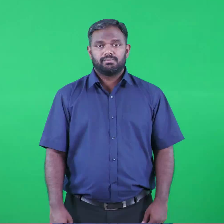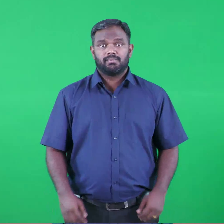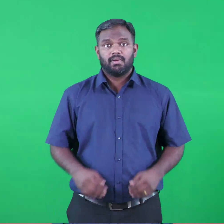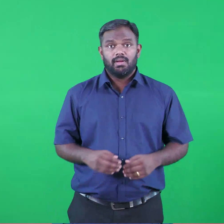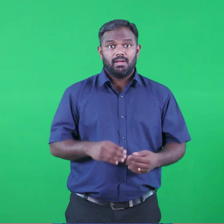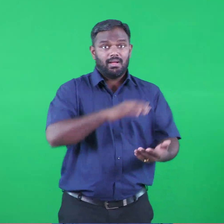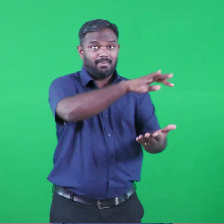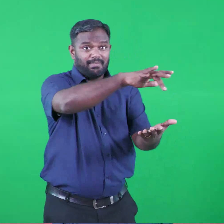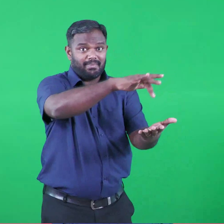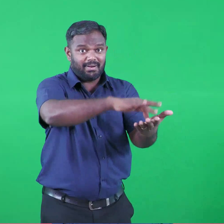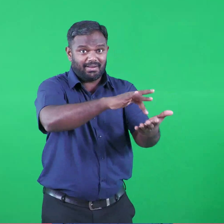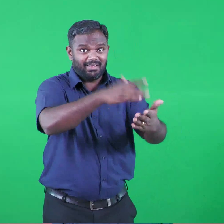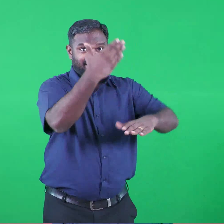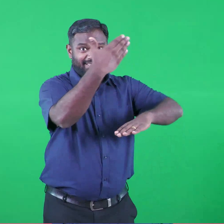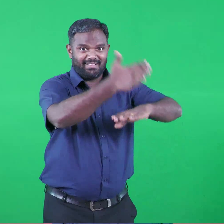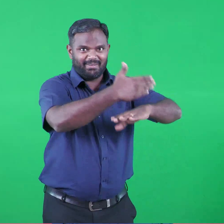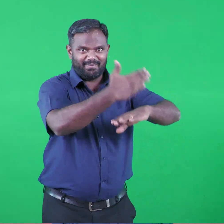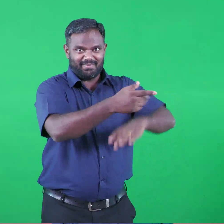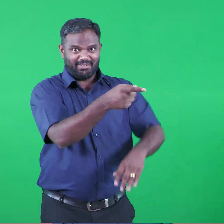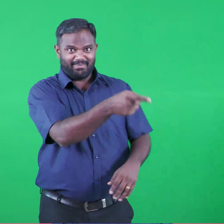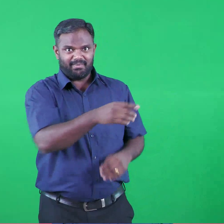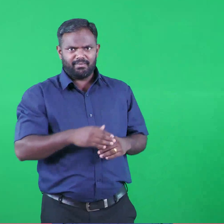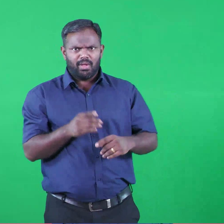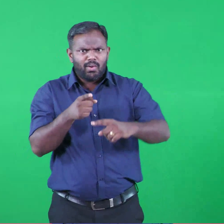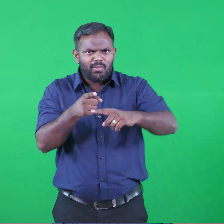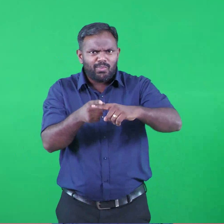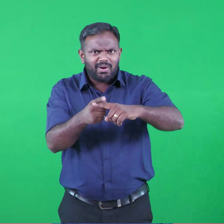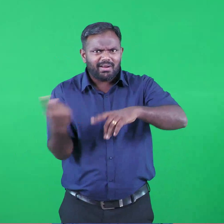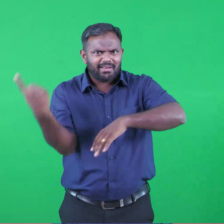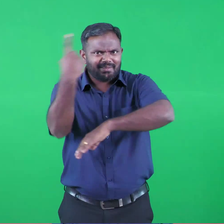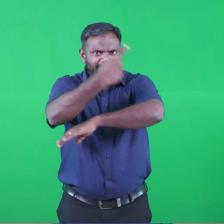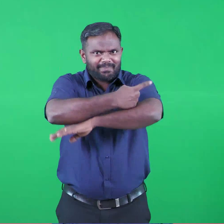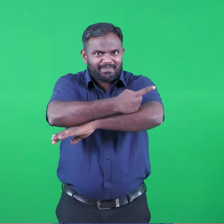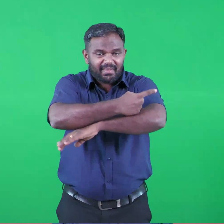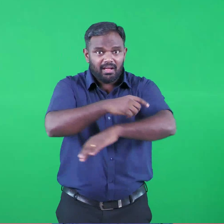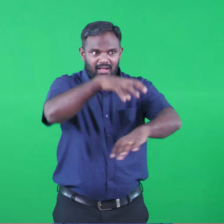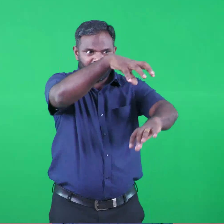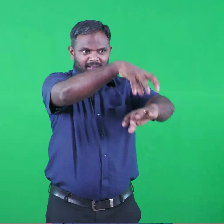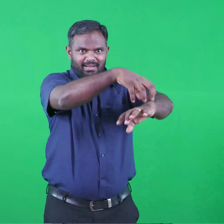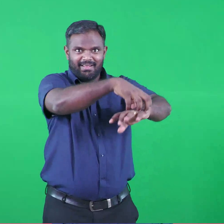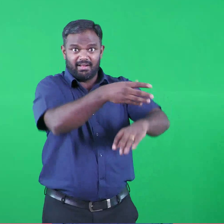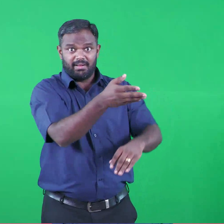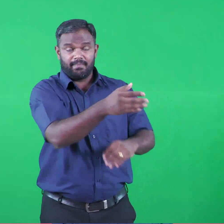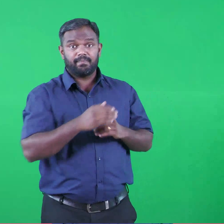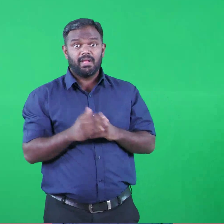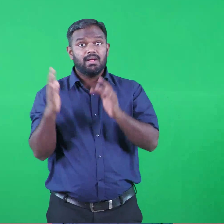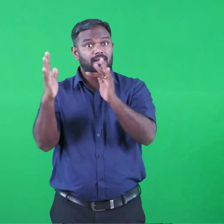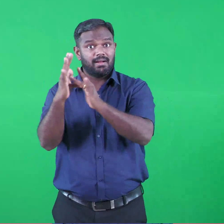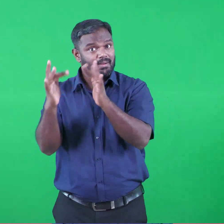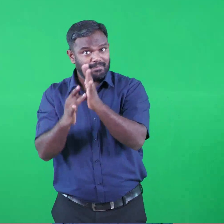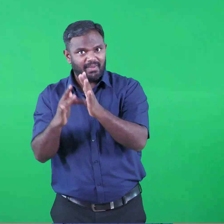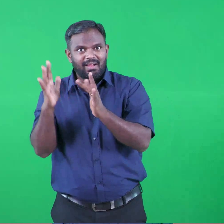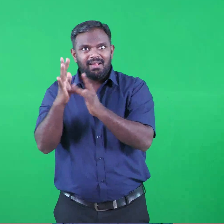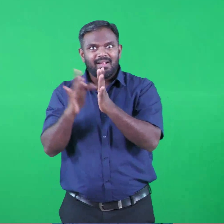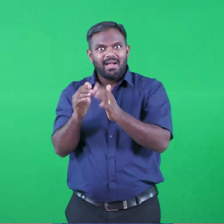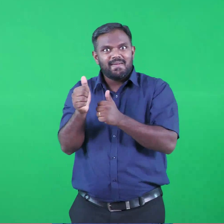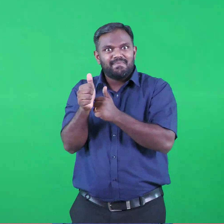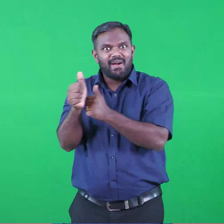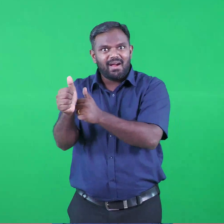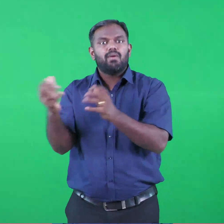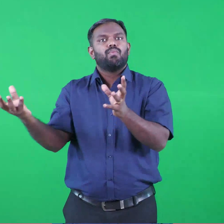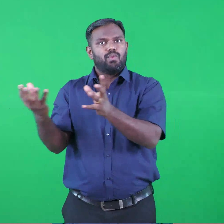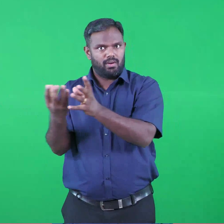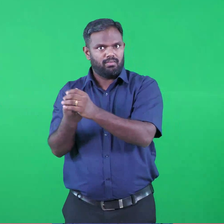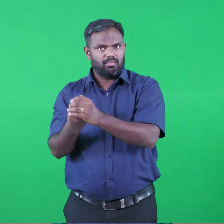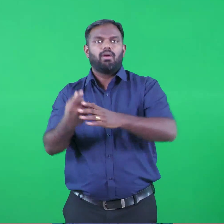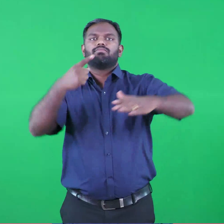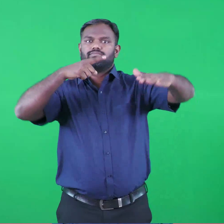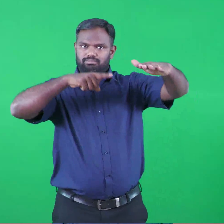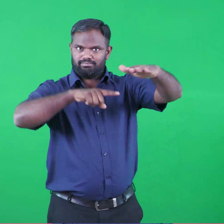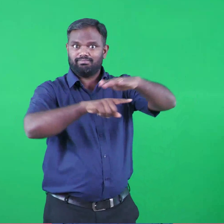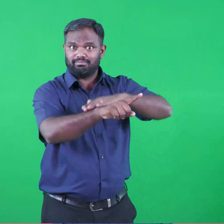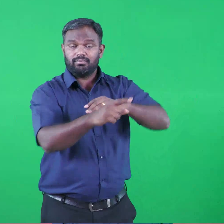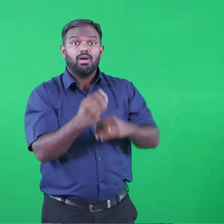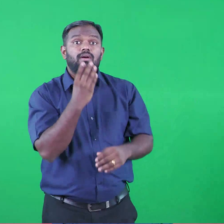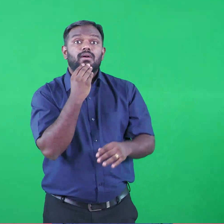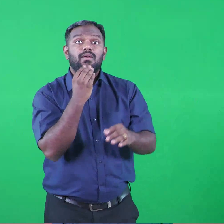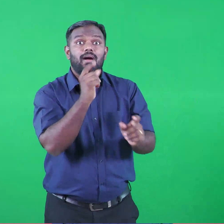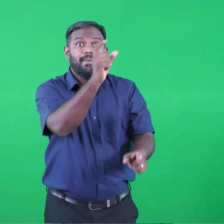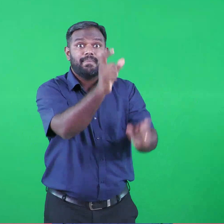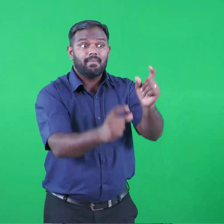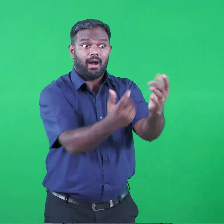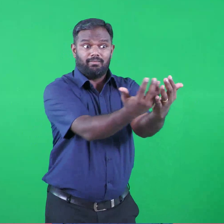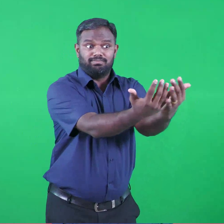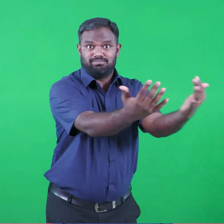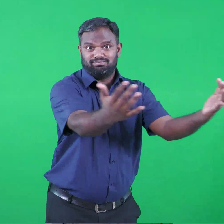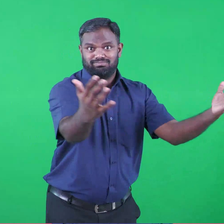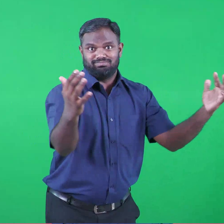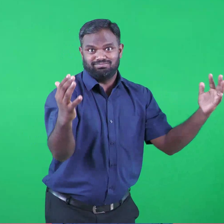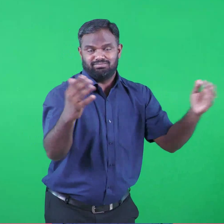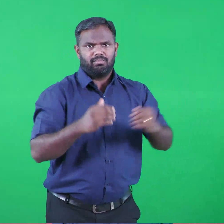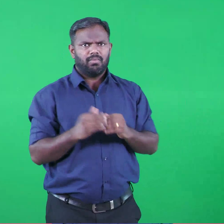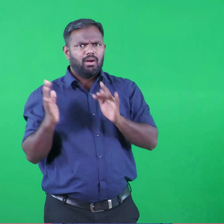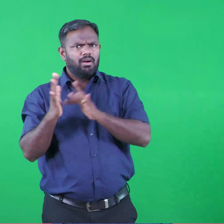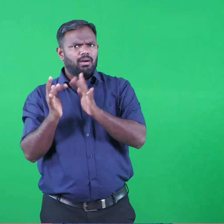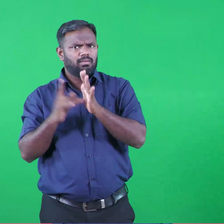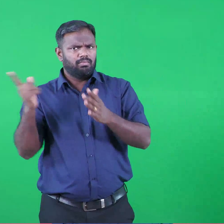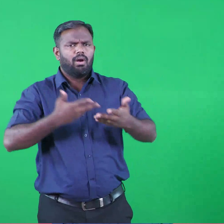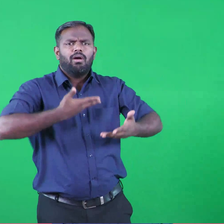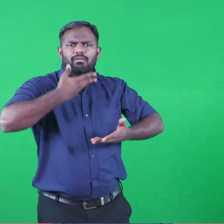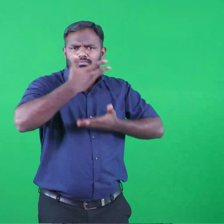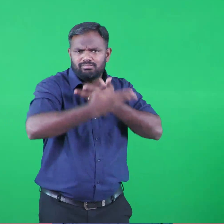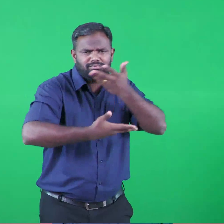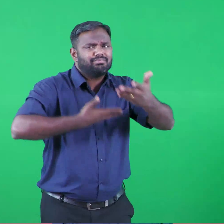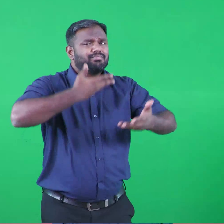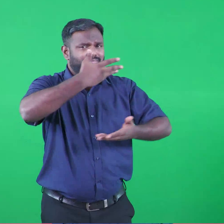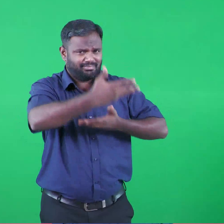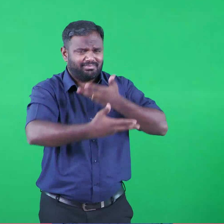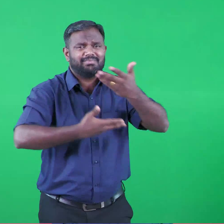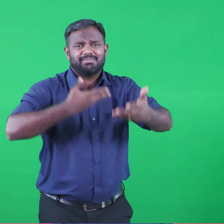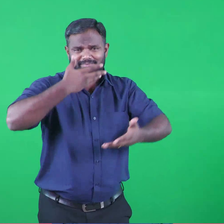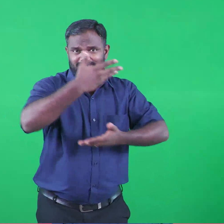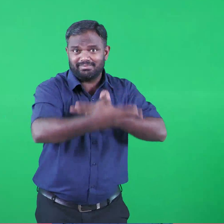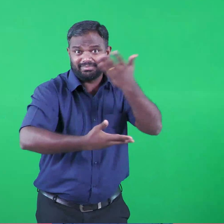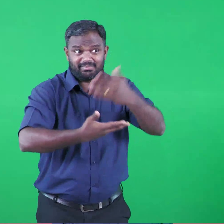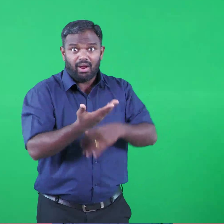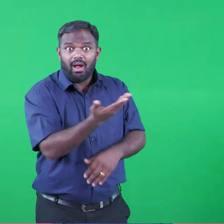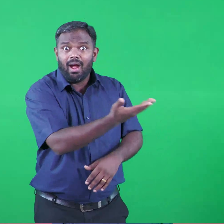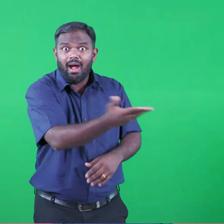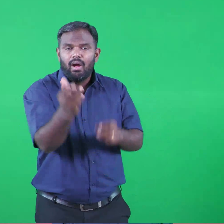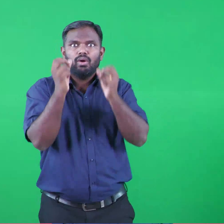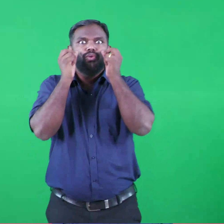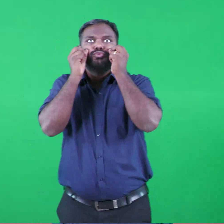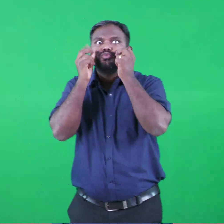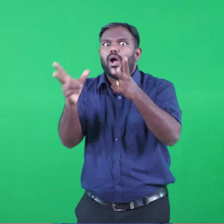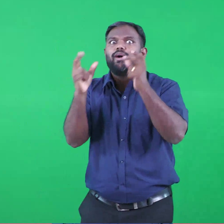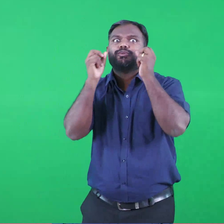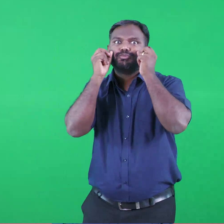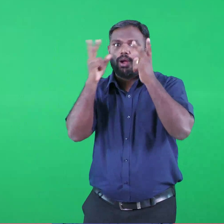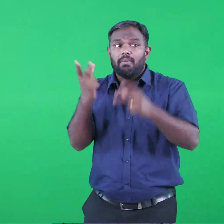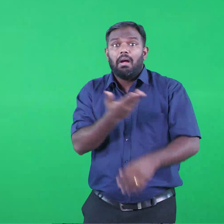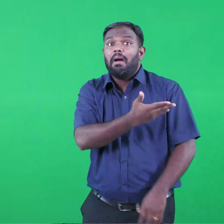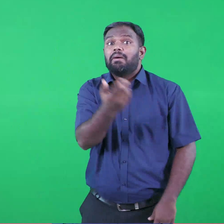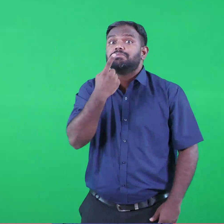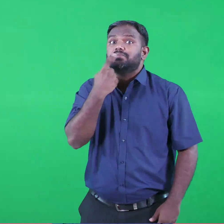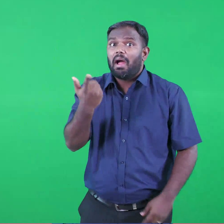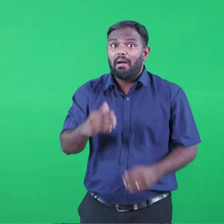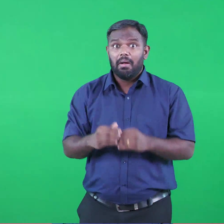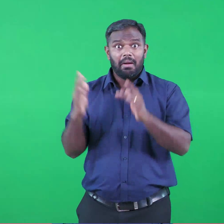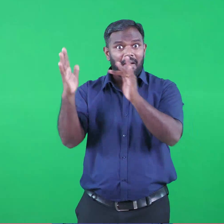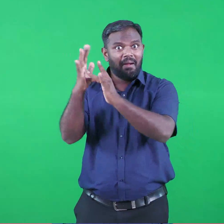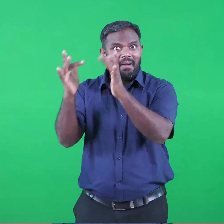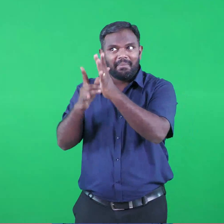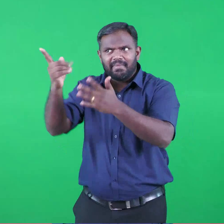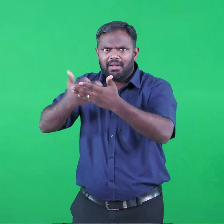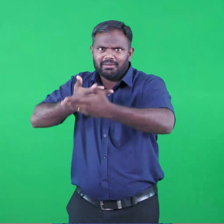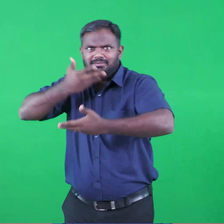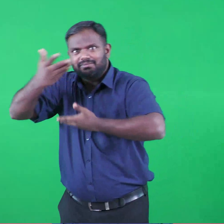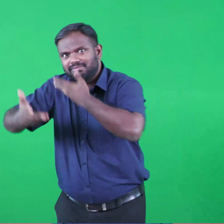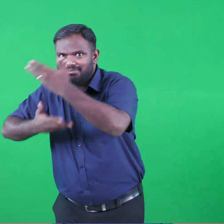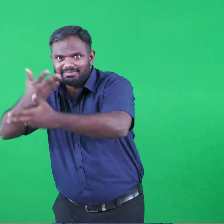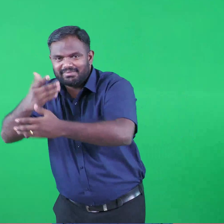Then Jesus and His companions went to Capernaum, and right away Jesus entered the synagogue on the Sabbath and began to teach.